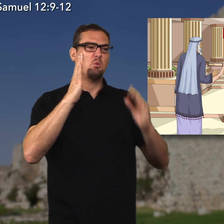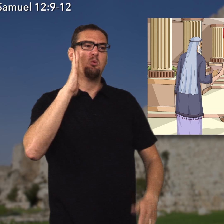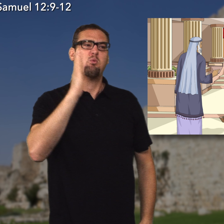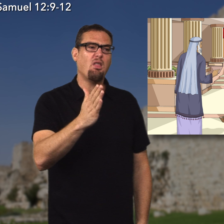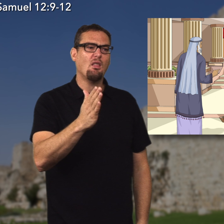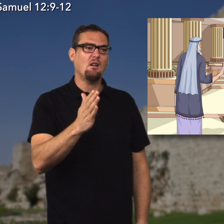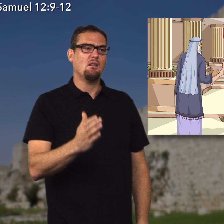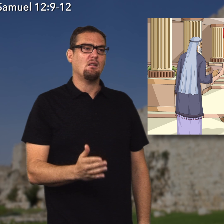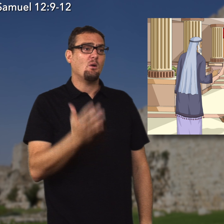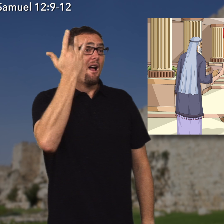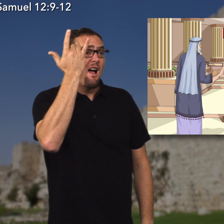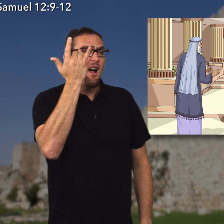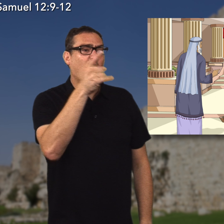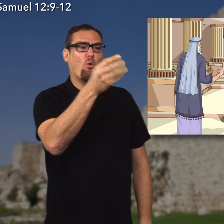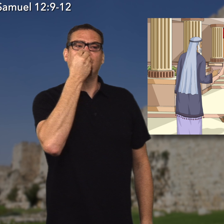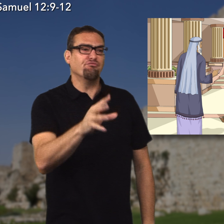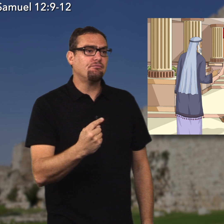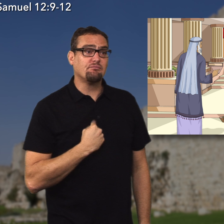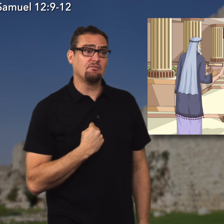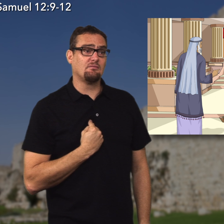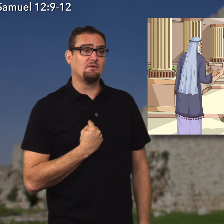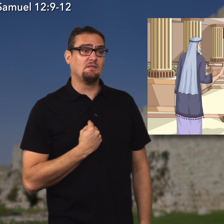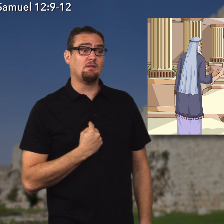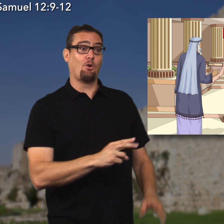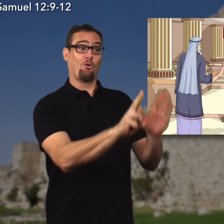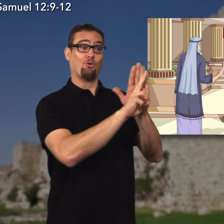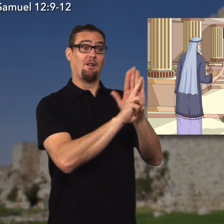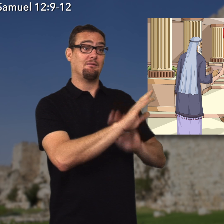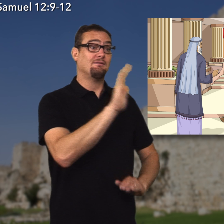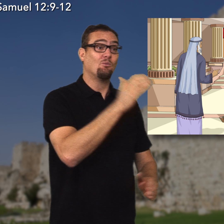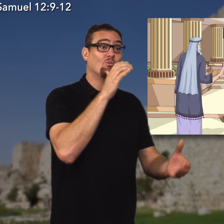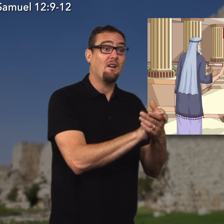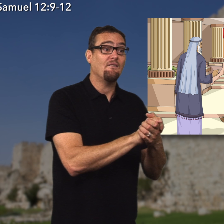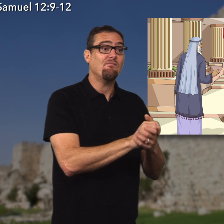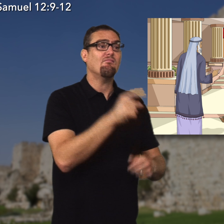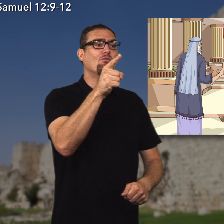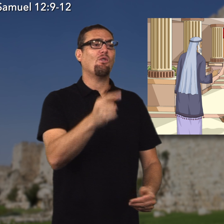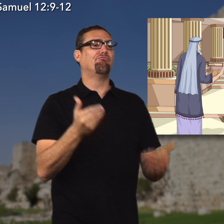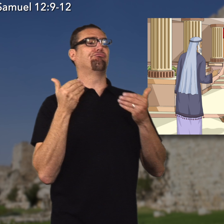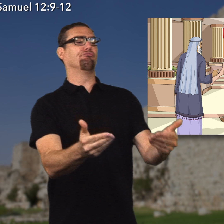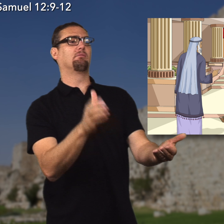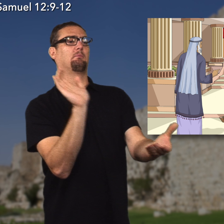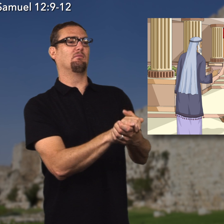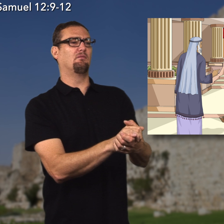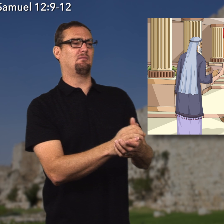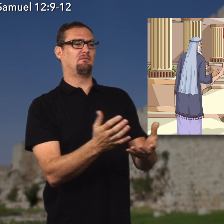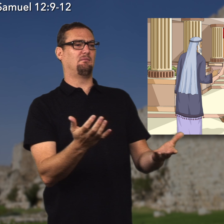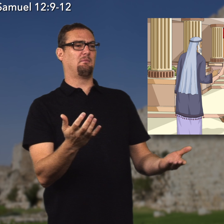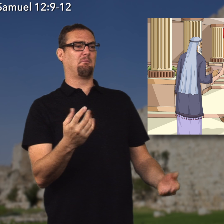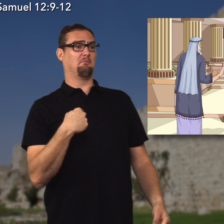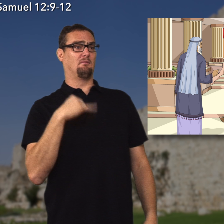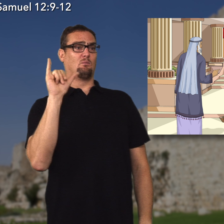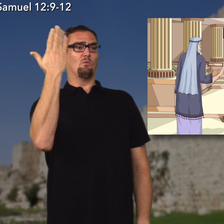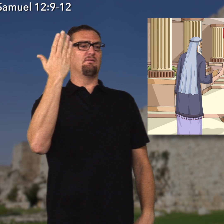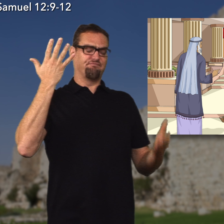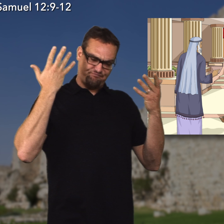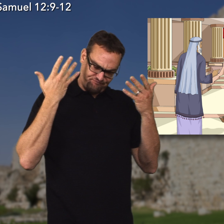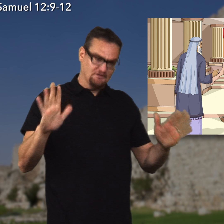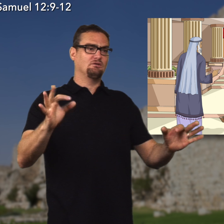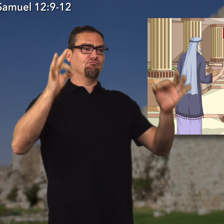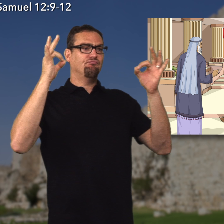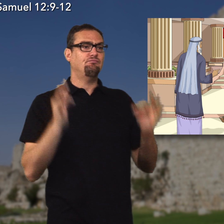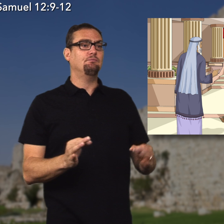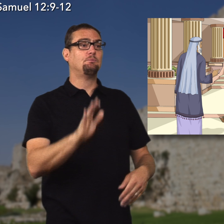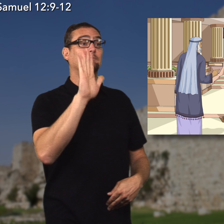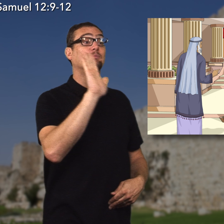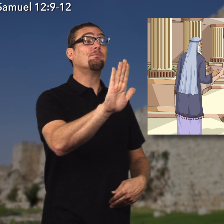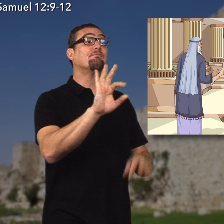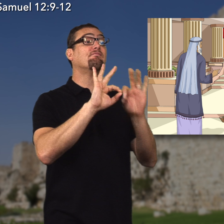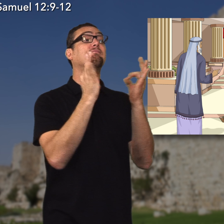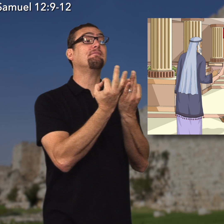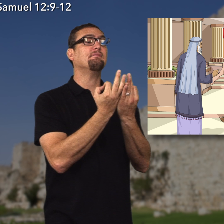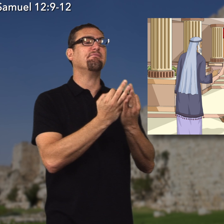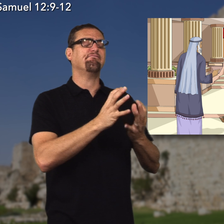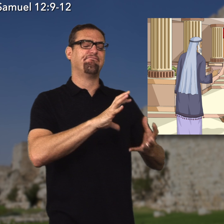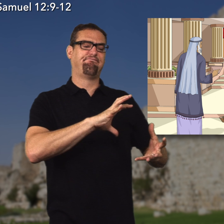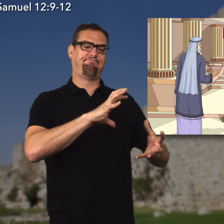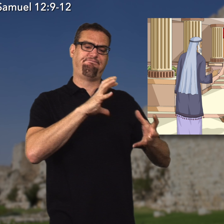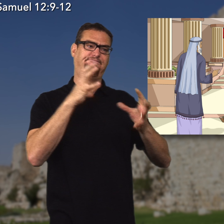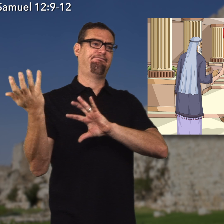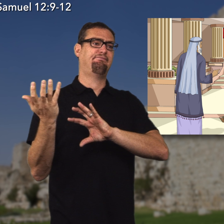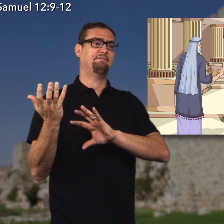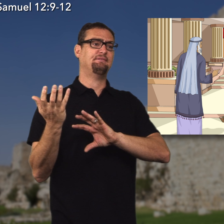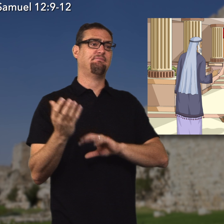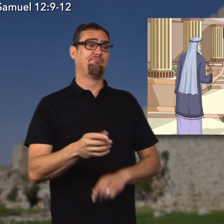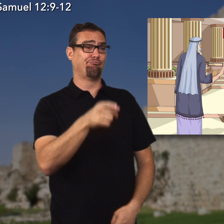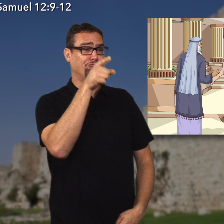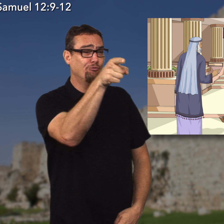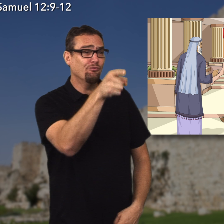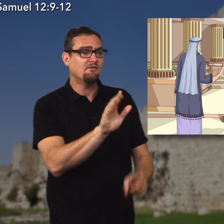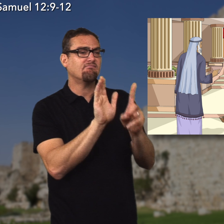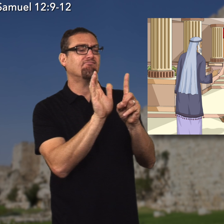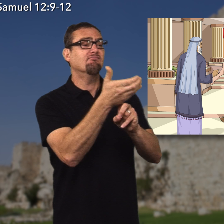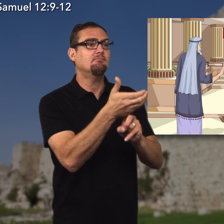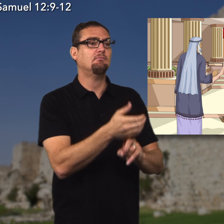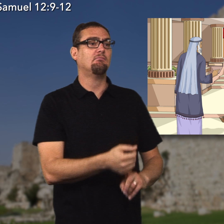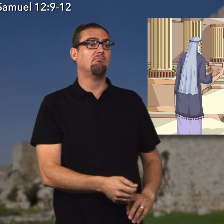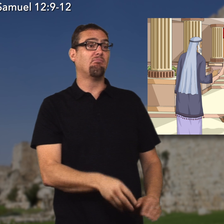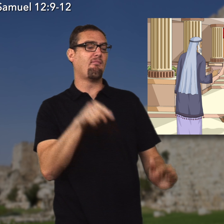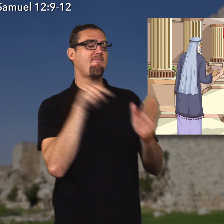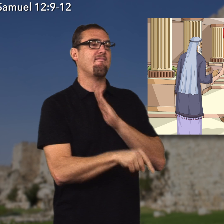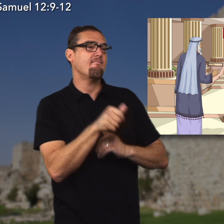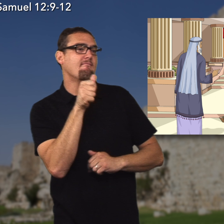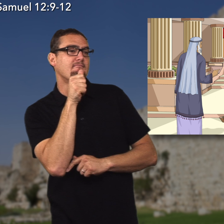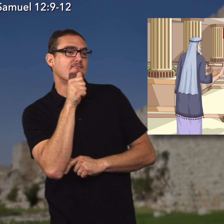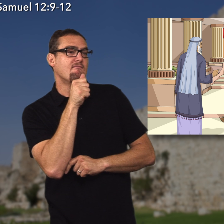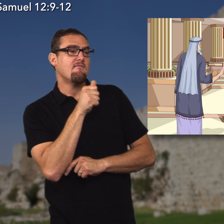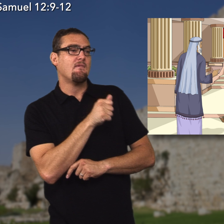This is what the LORD says: ‘I will raise up adversity against you from your own house.